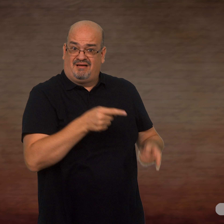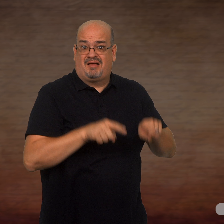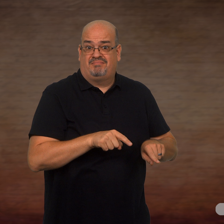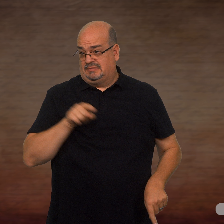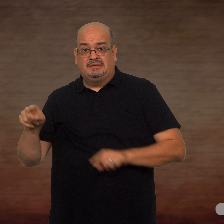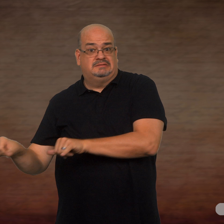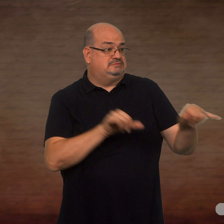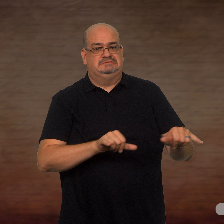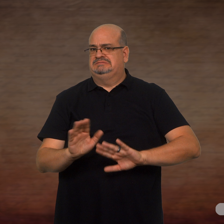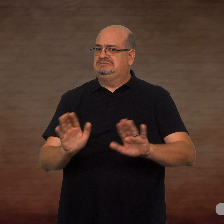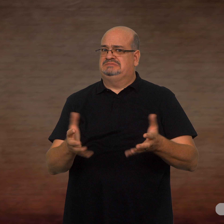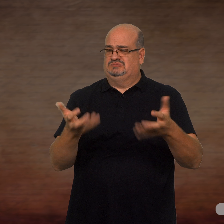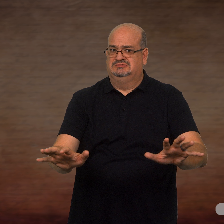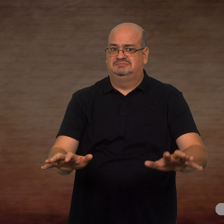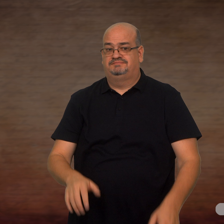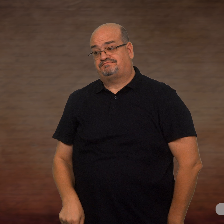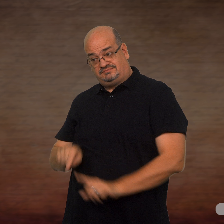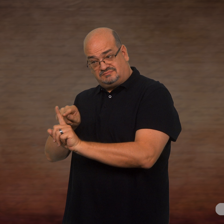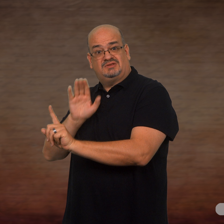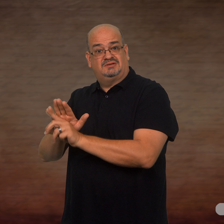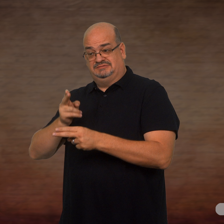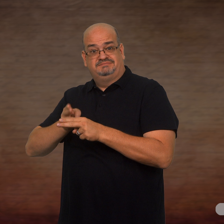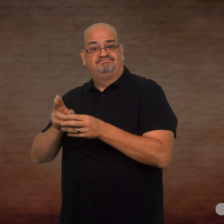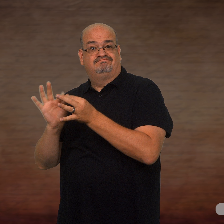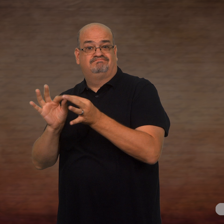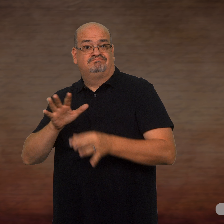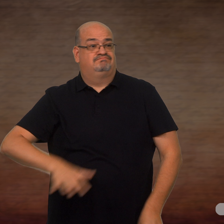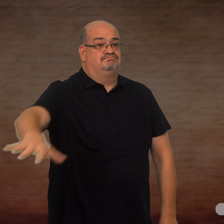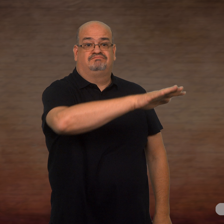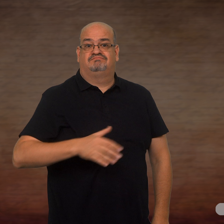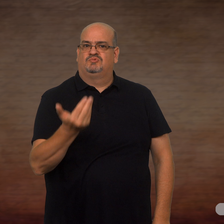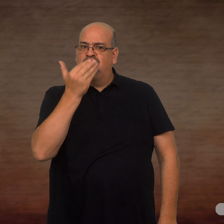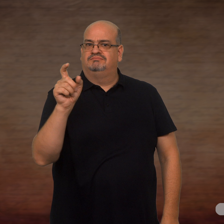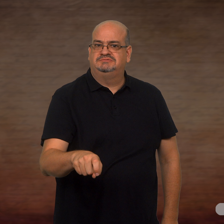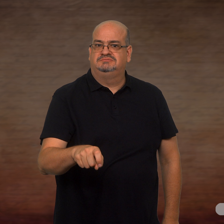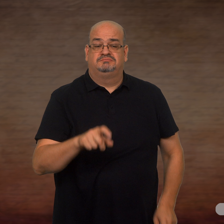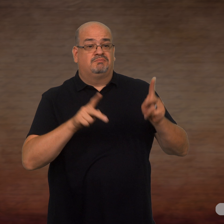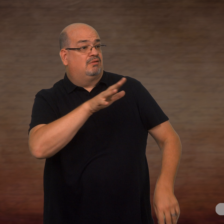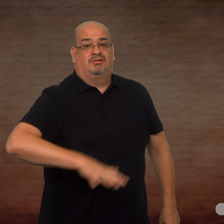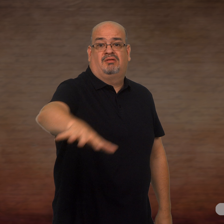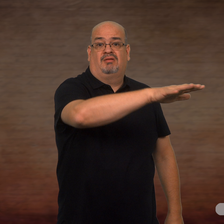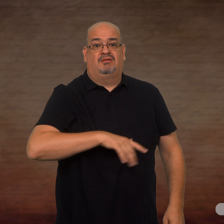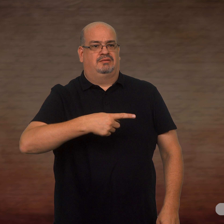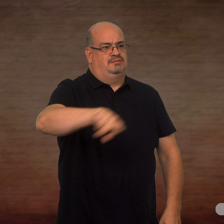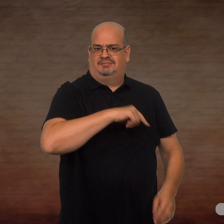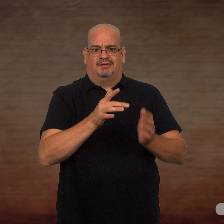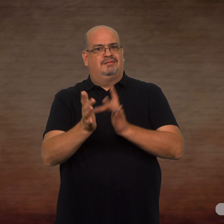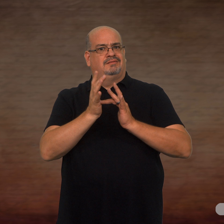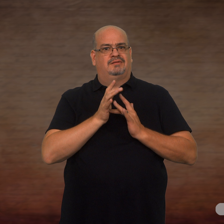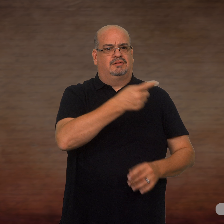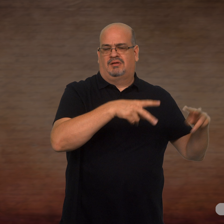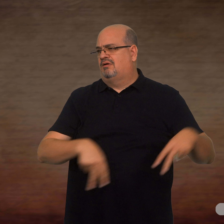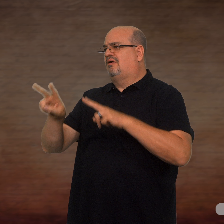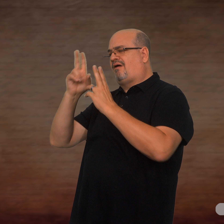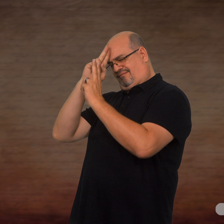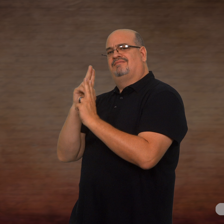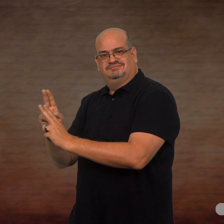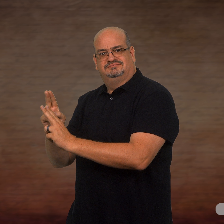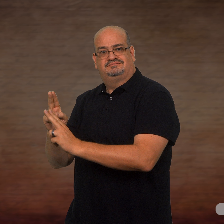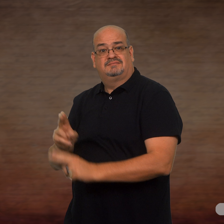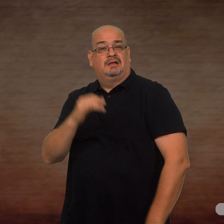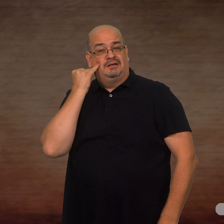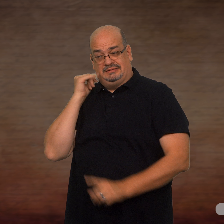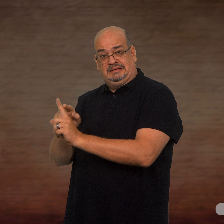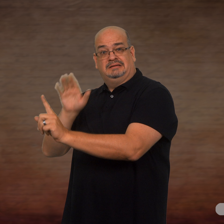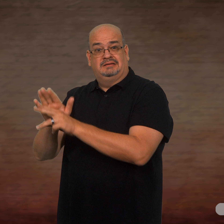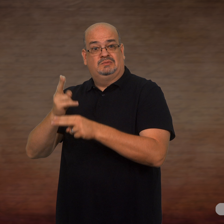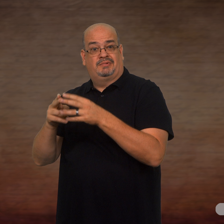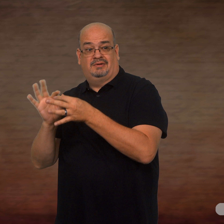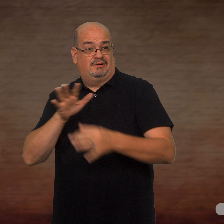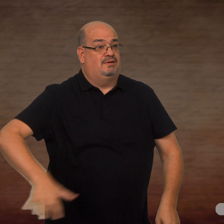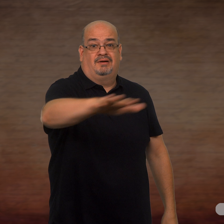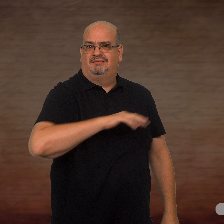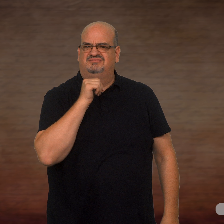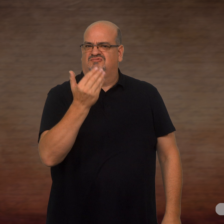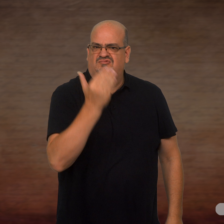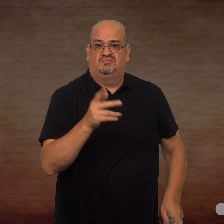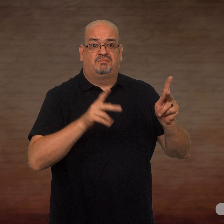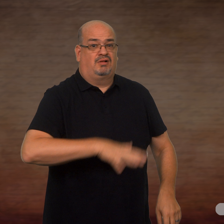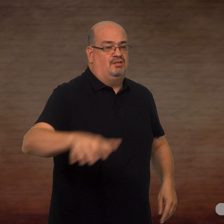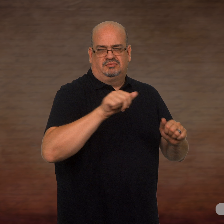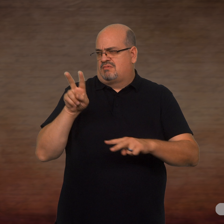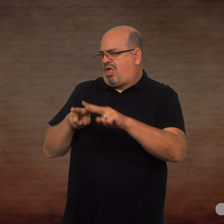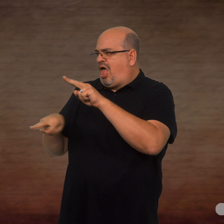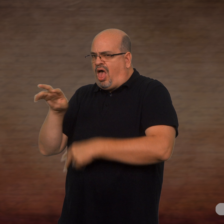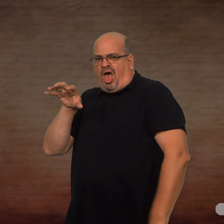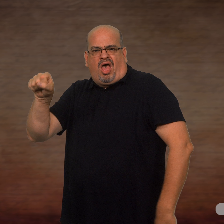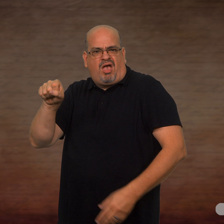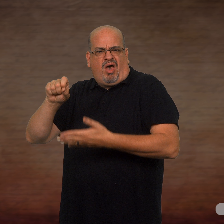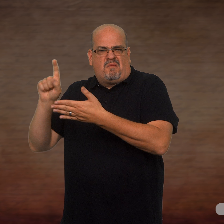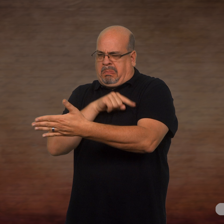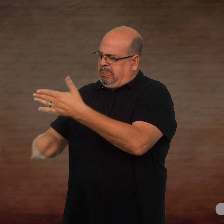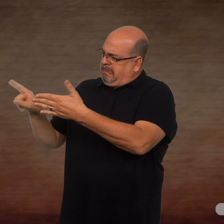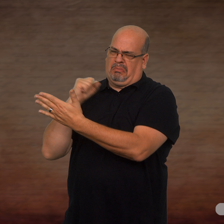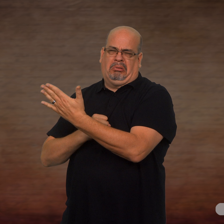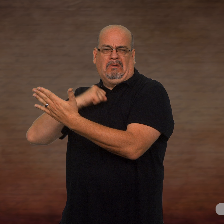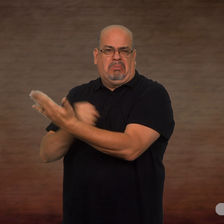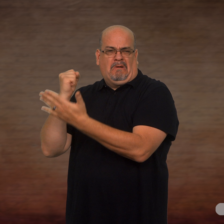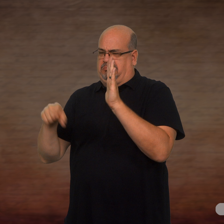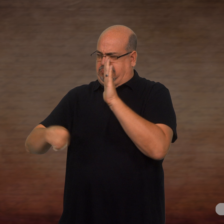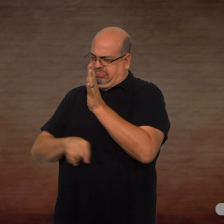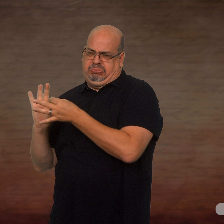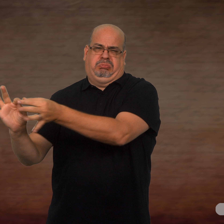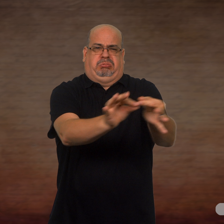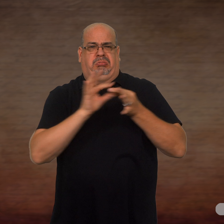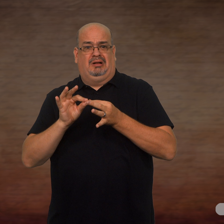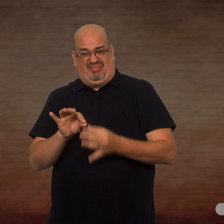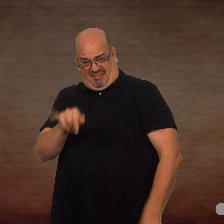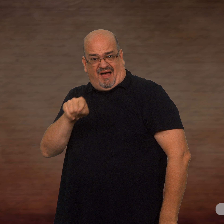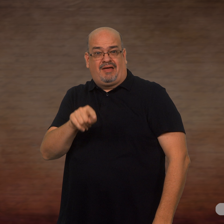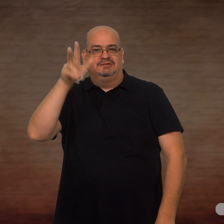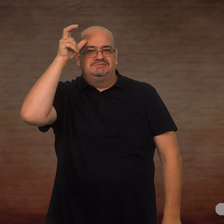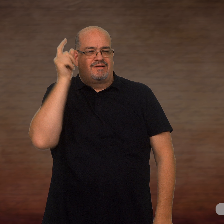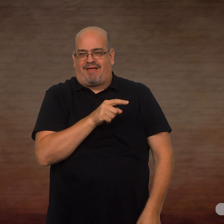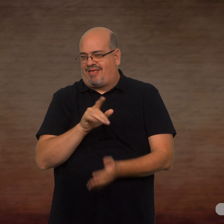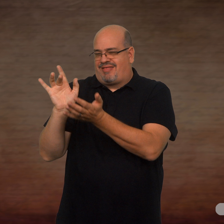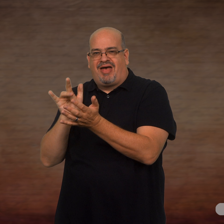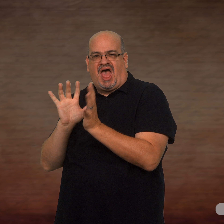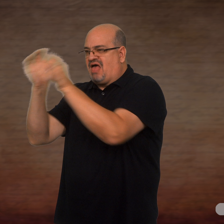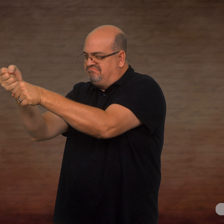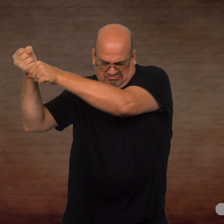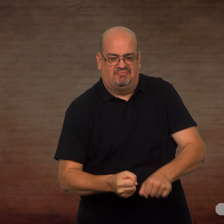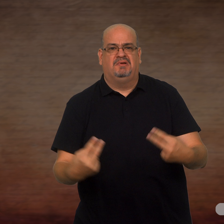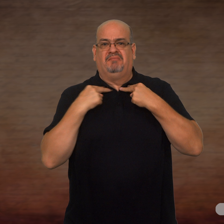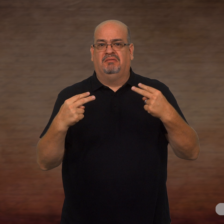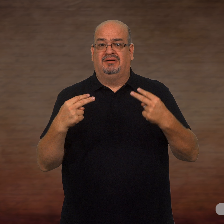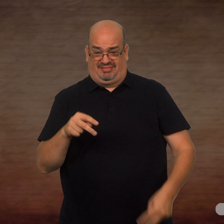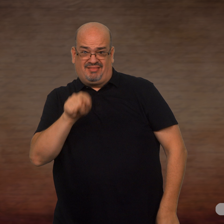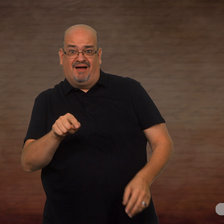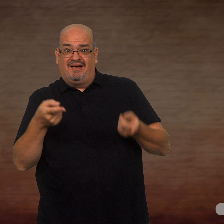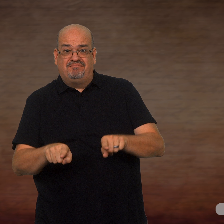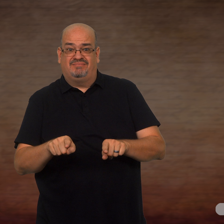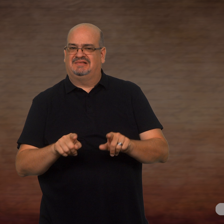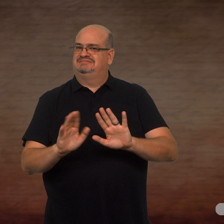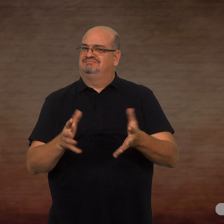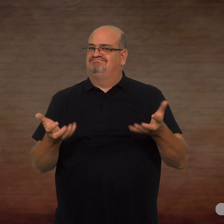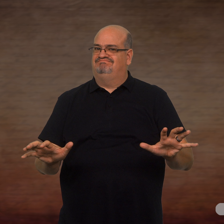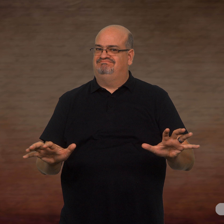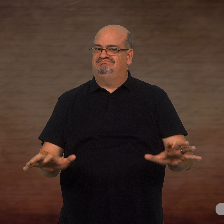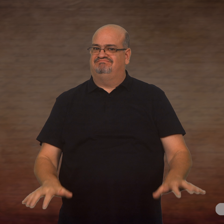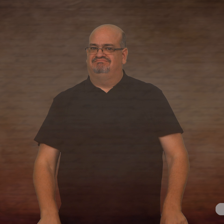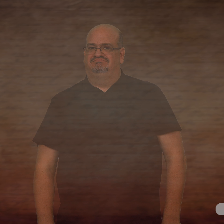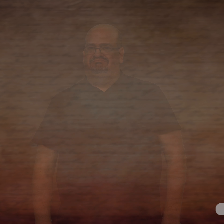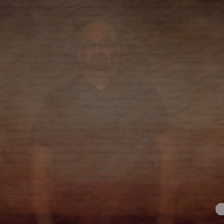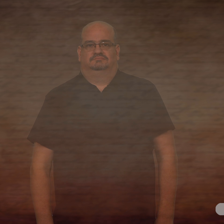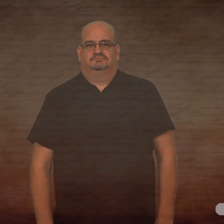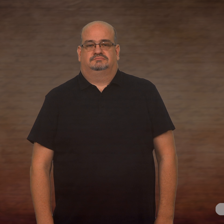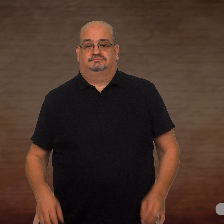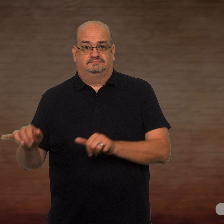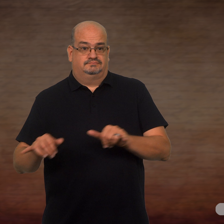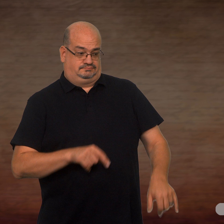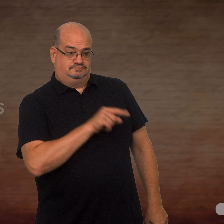Furthermore, he must have a good reputation with outsiders, so that he will not fall into disgrace and into the snare of the devil.